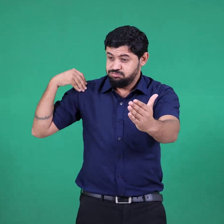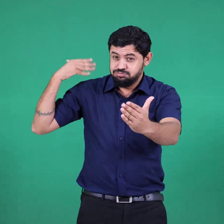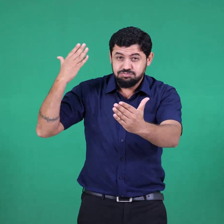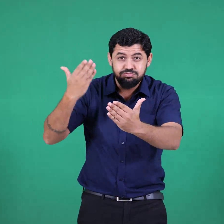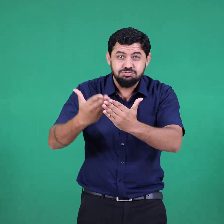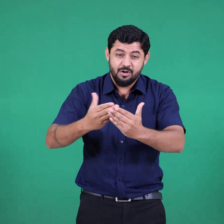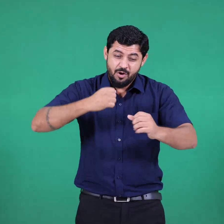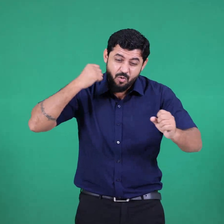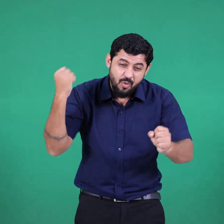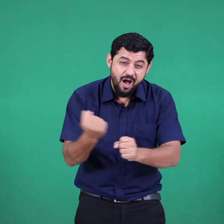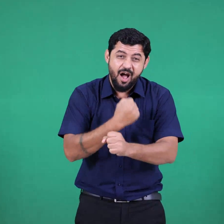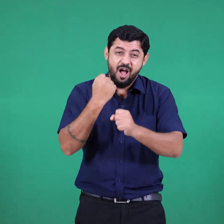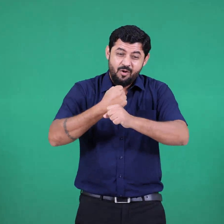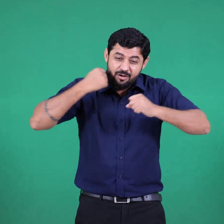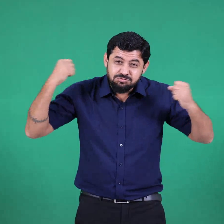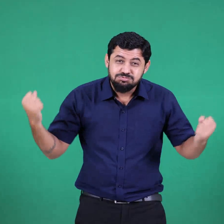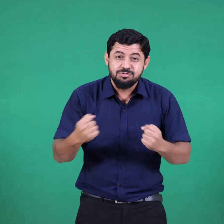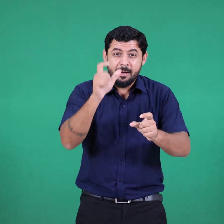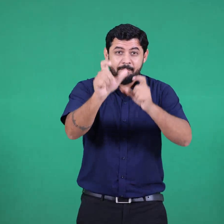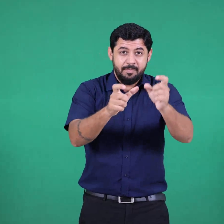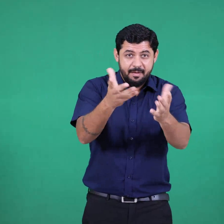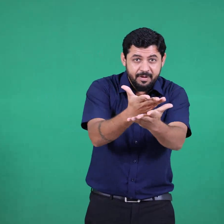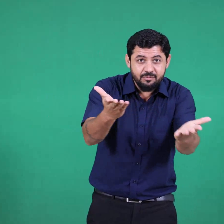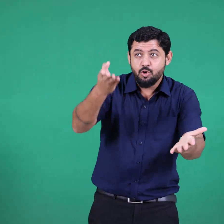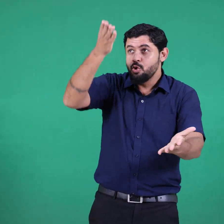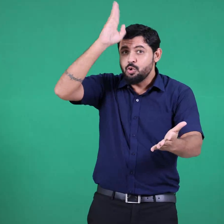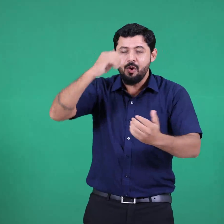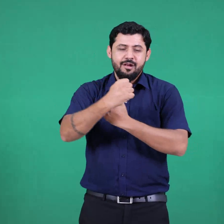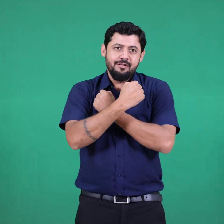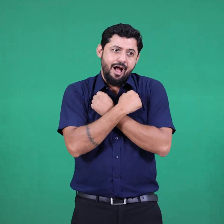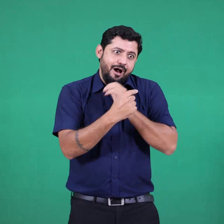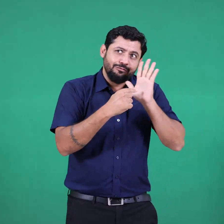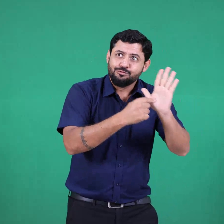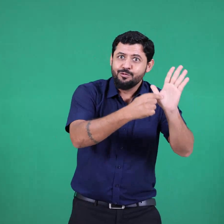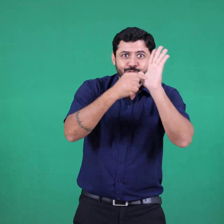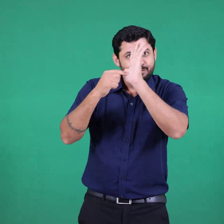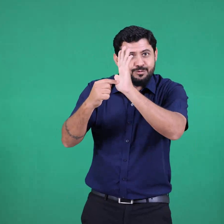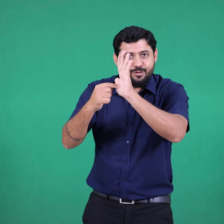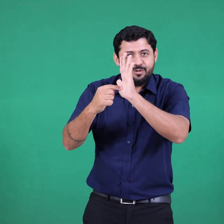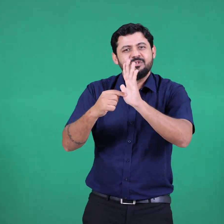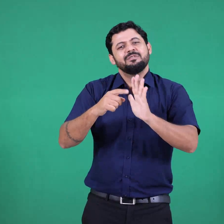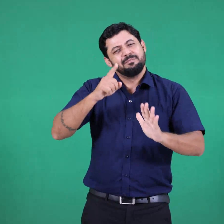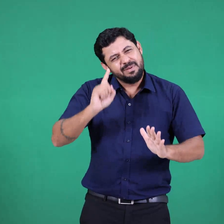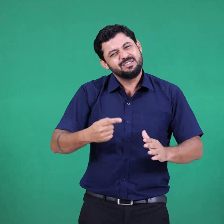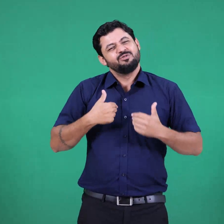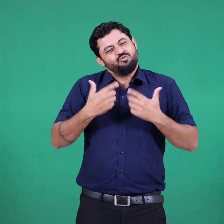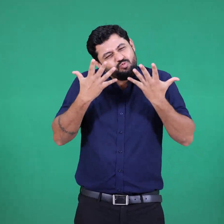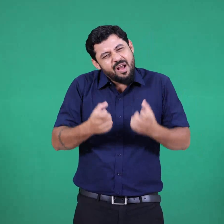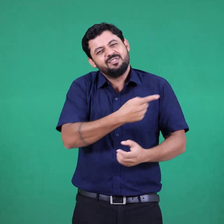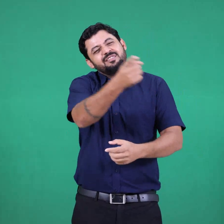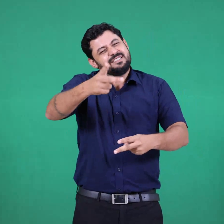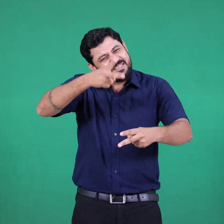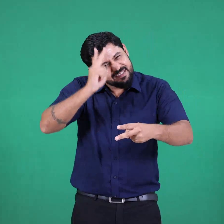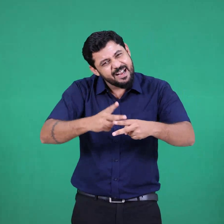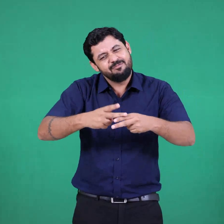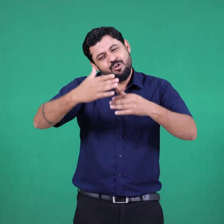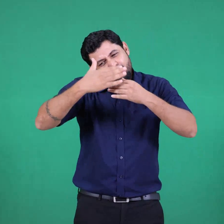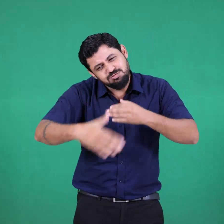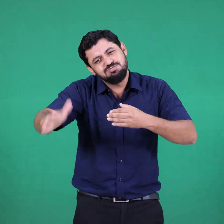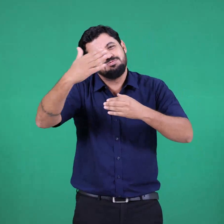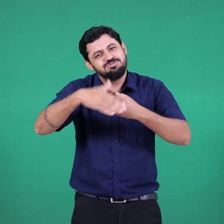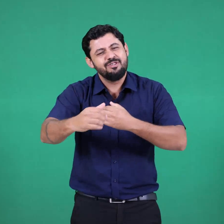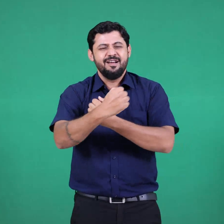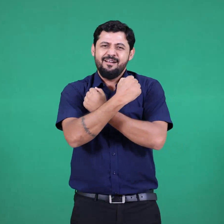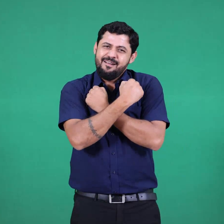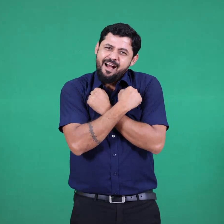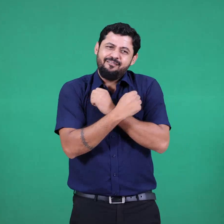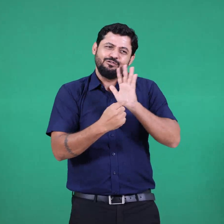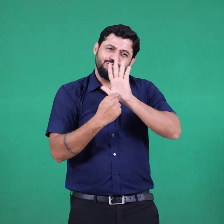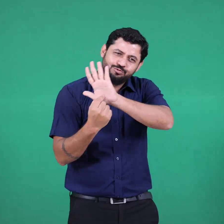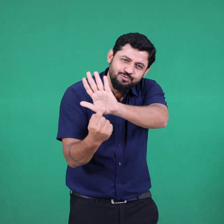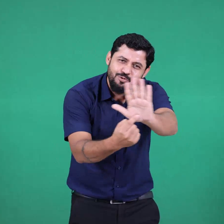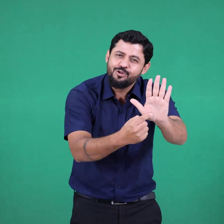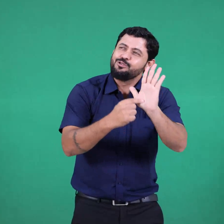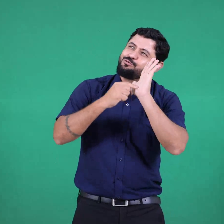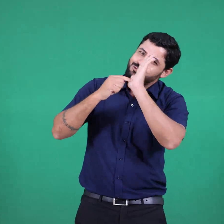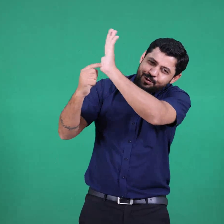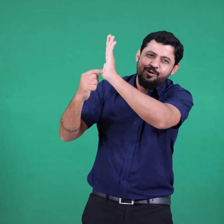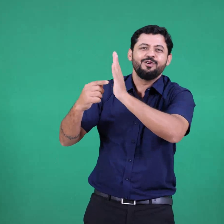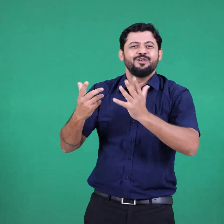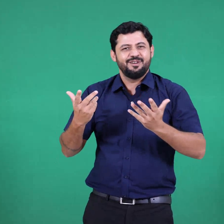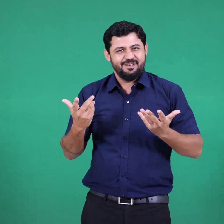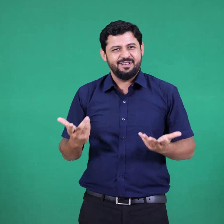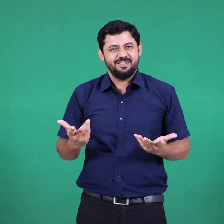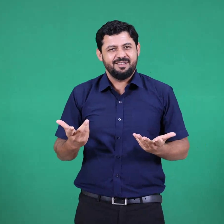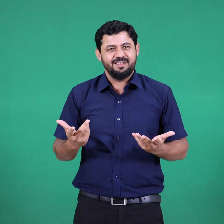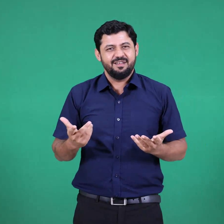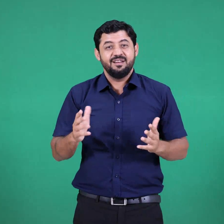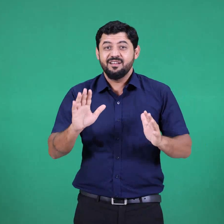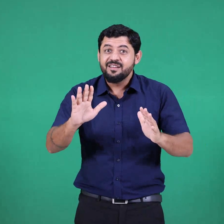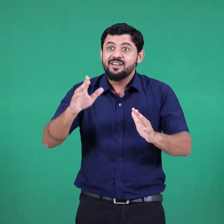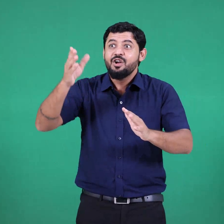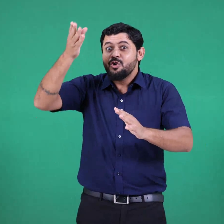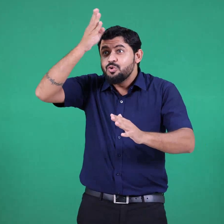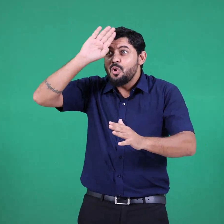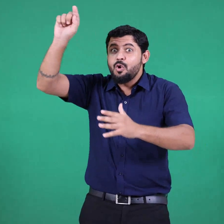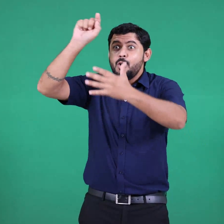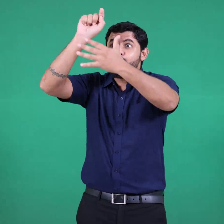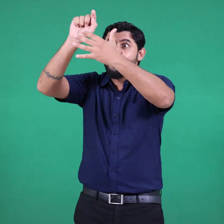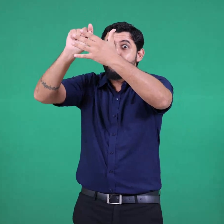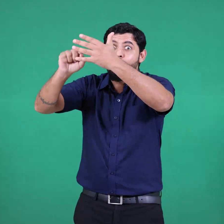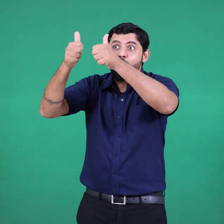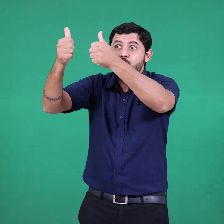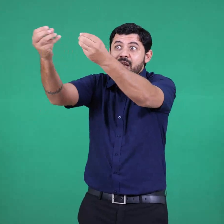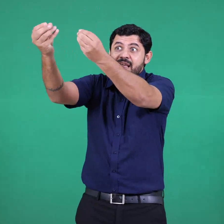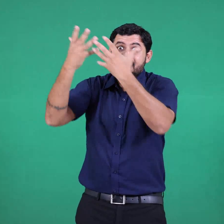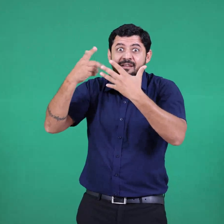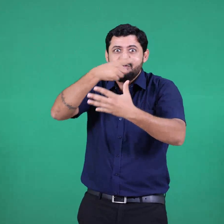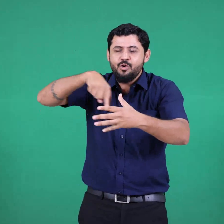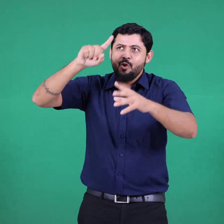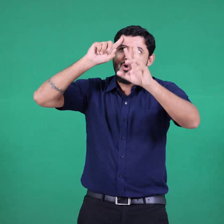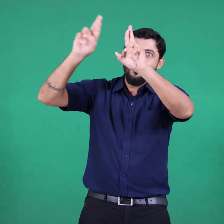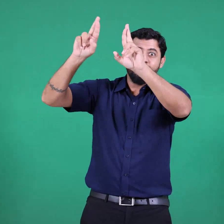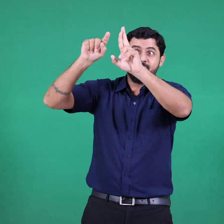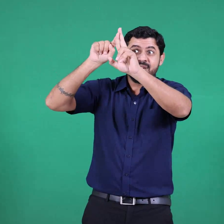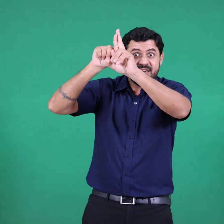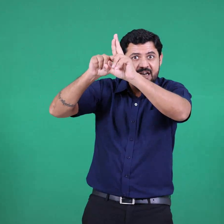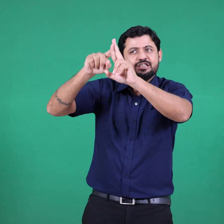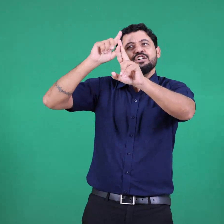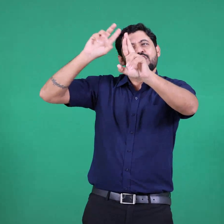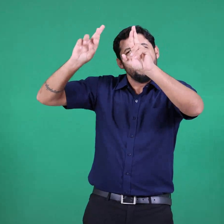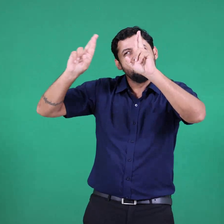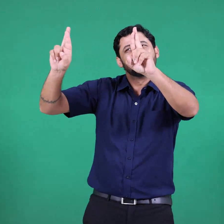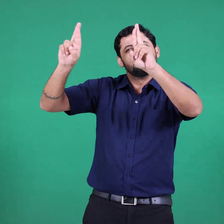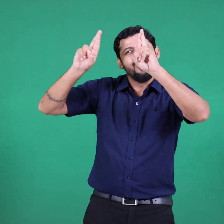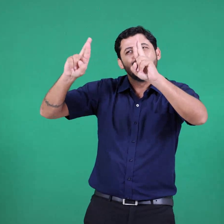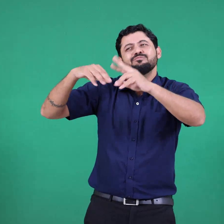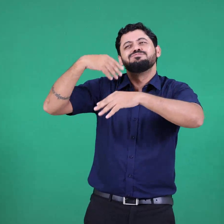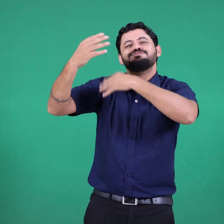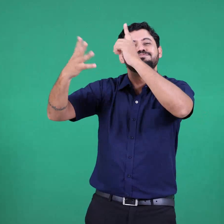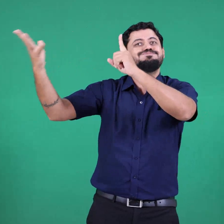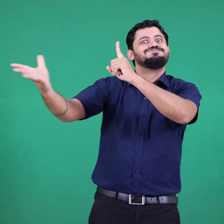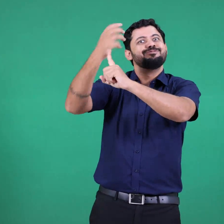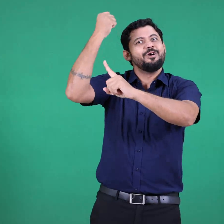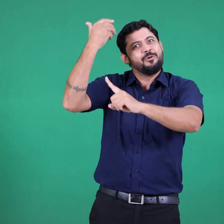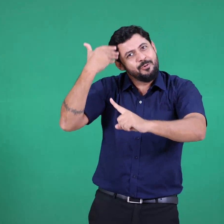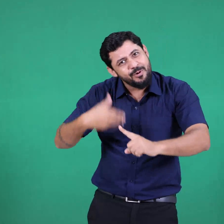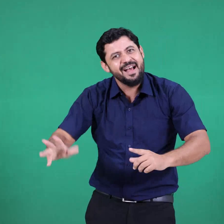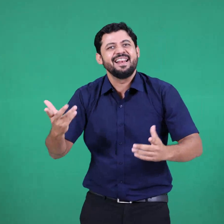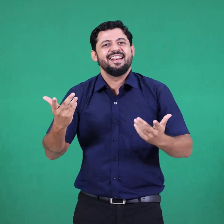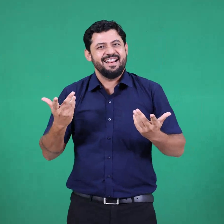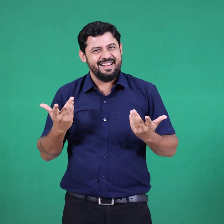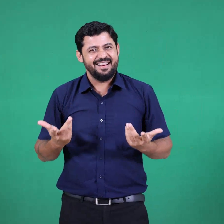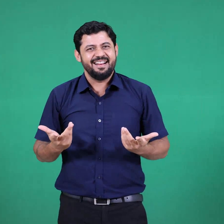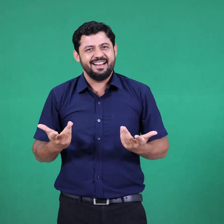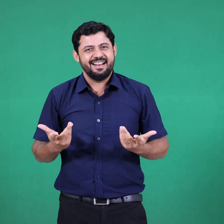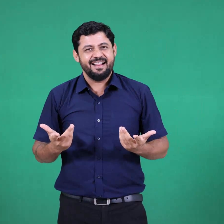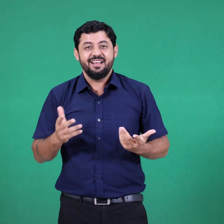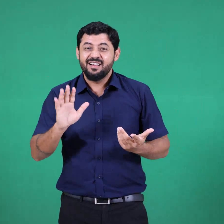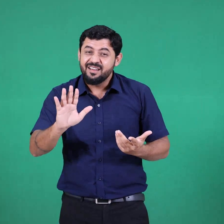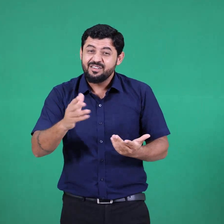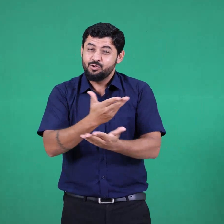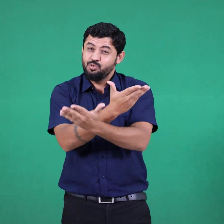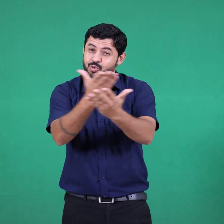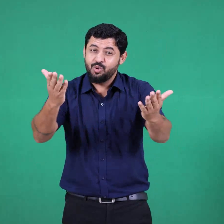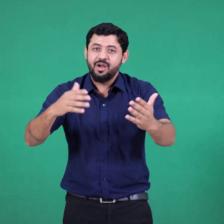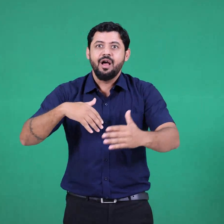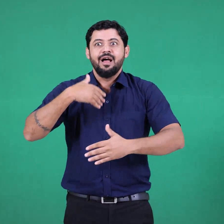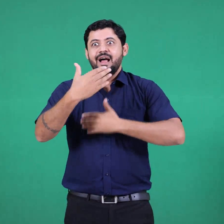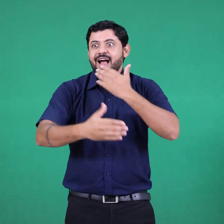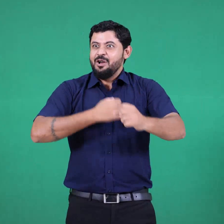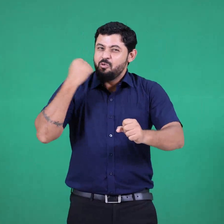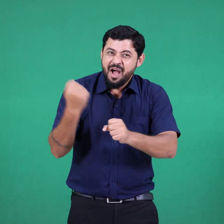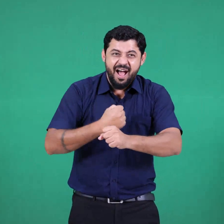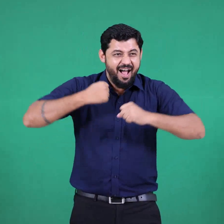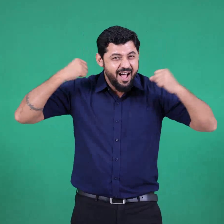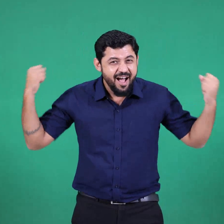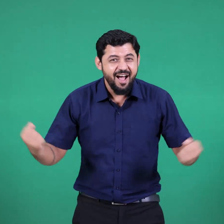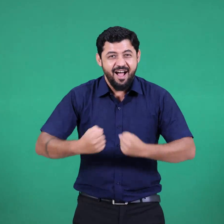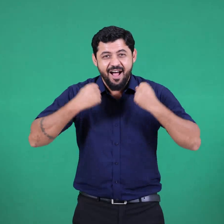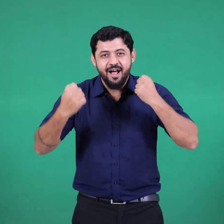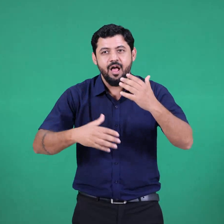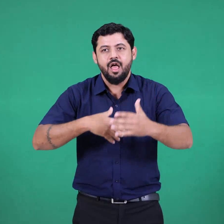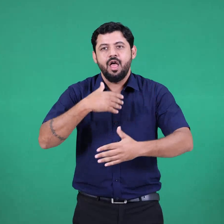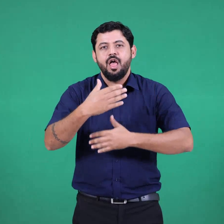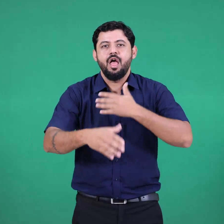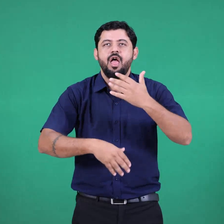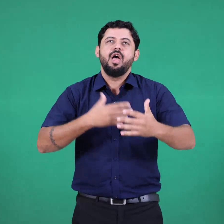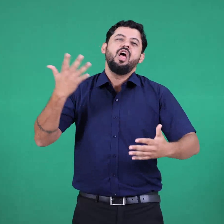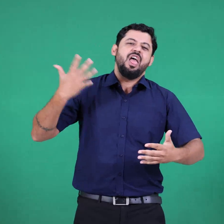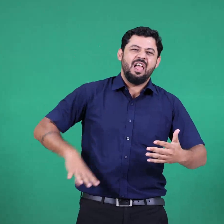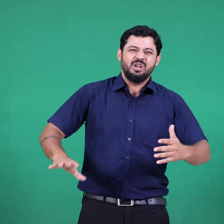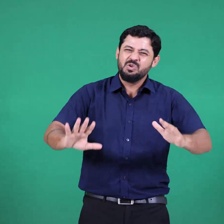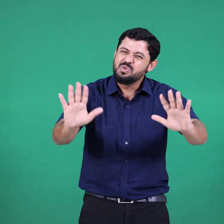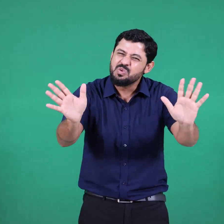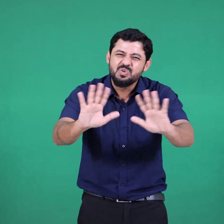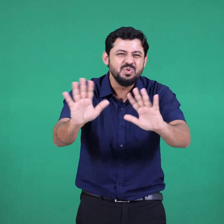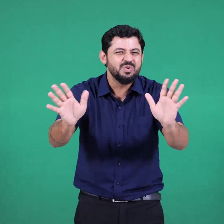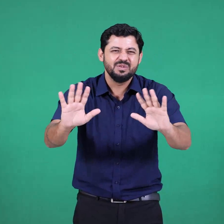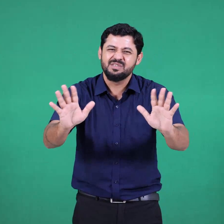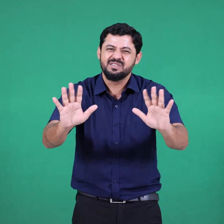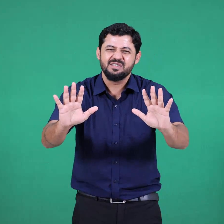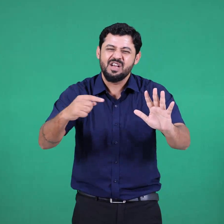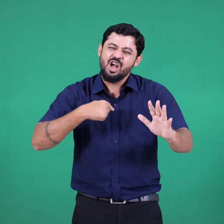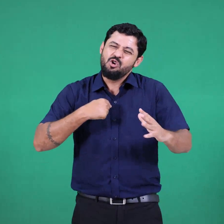We want each of you to show this same diligence to the very end, in order to make your hope sure.